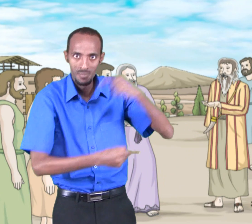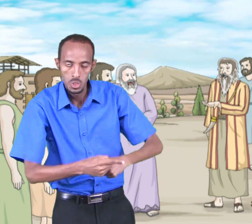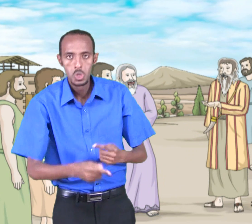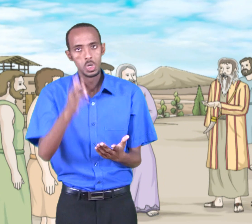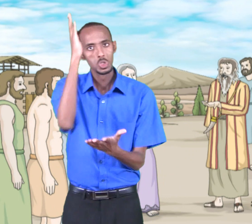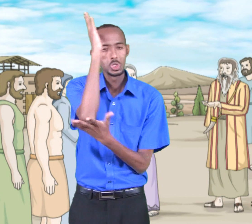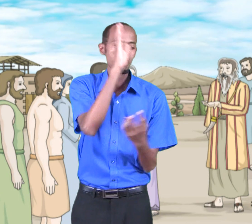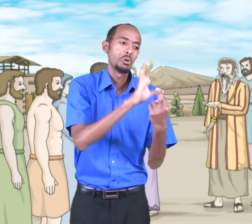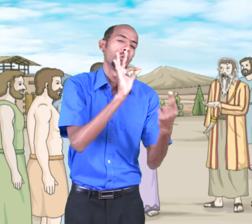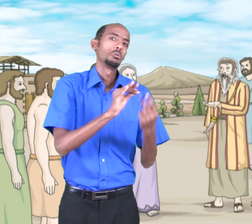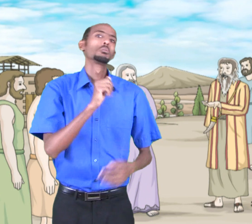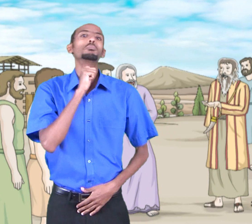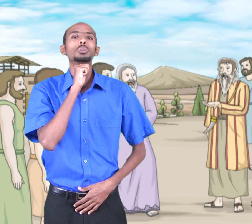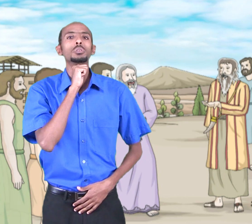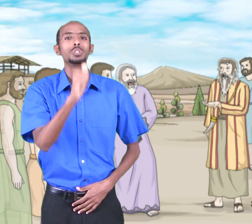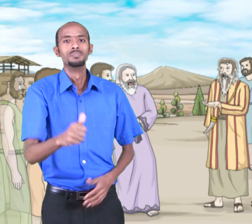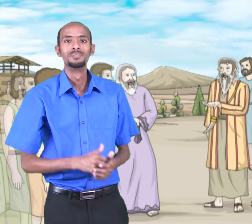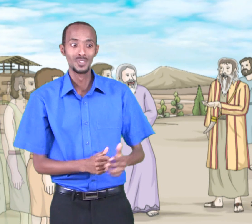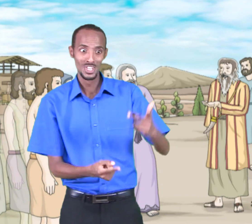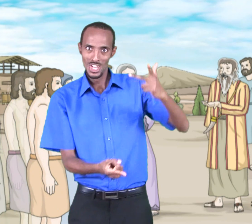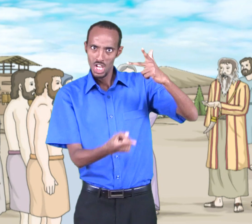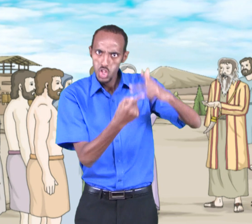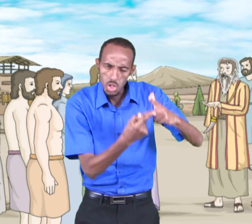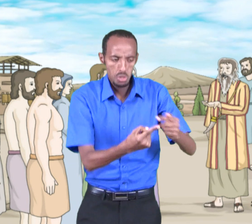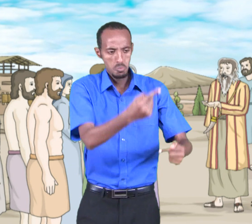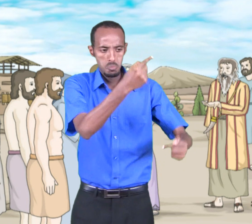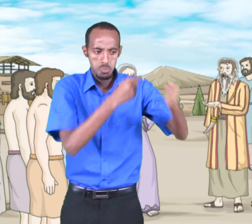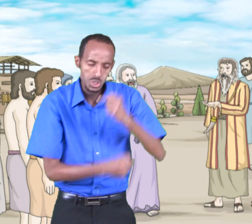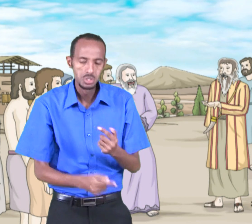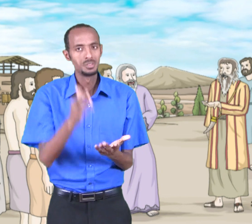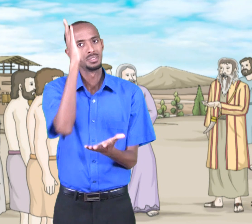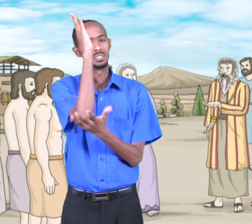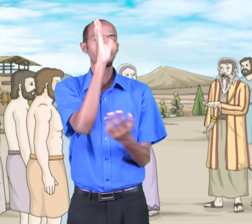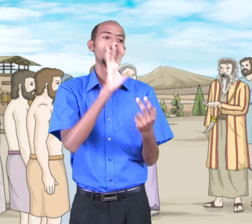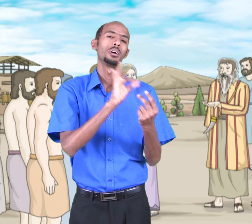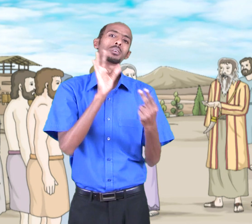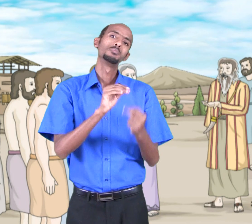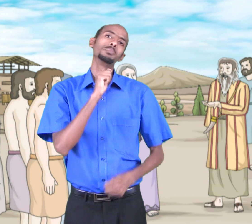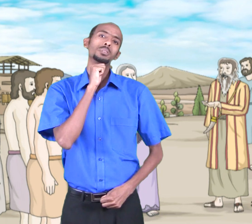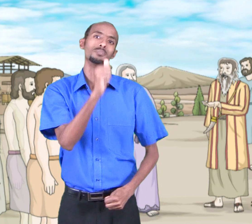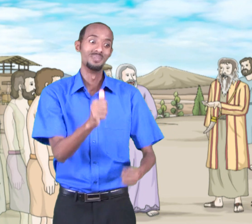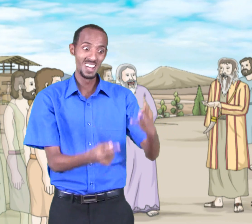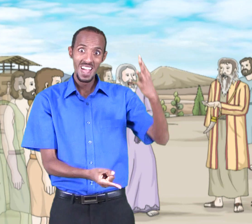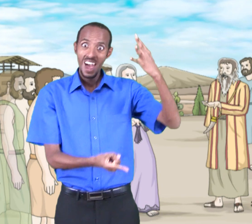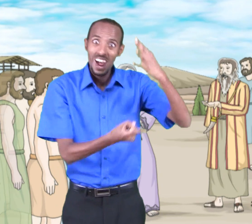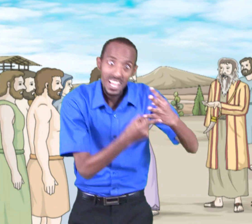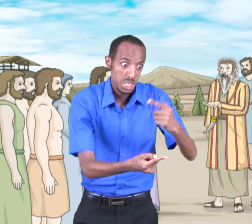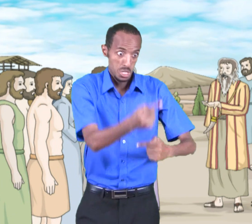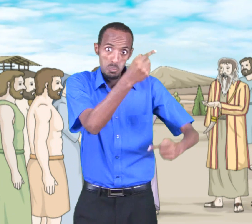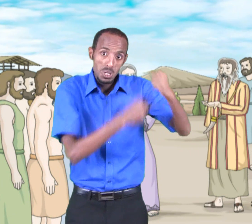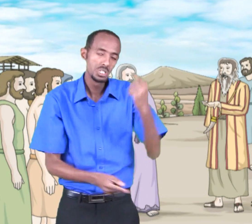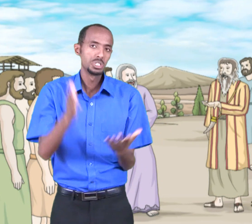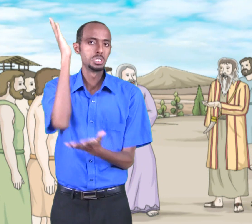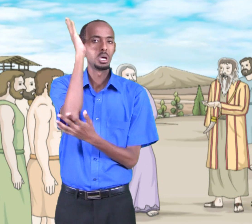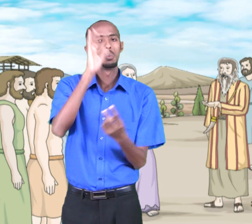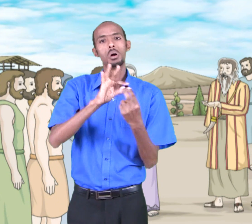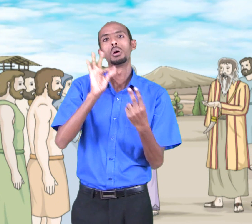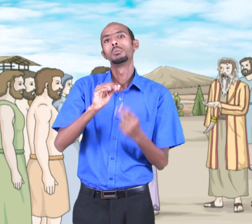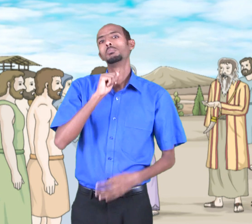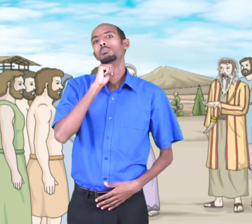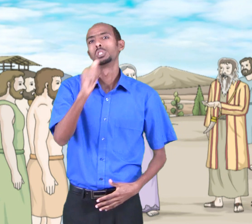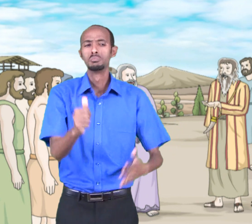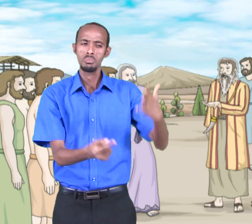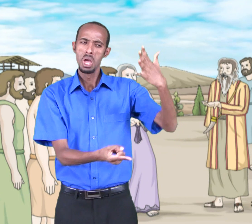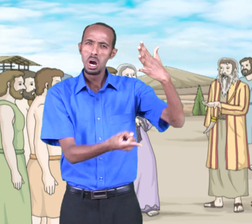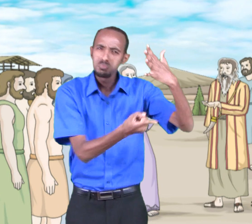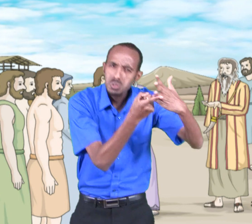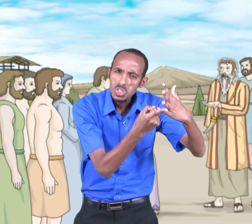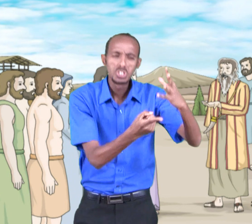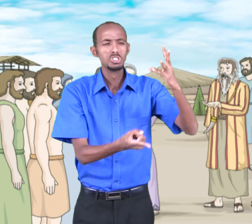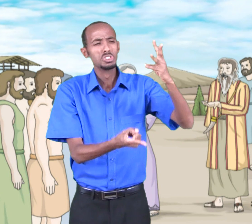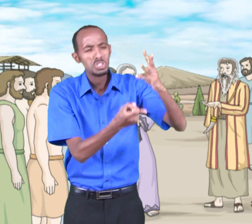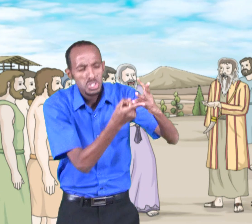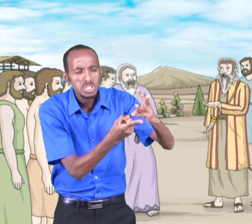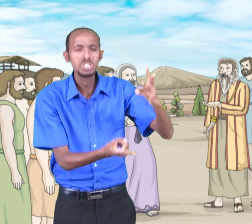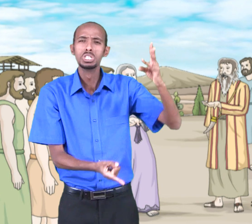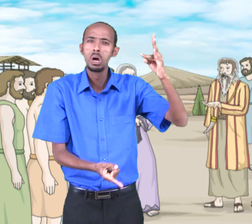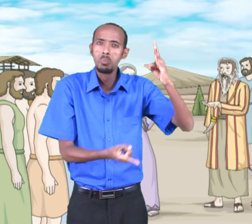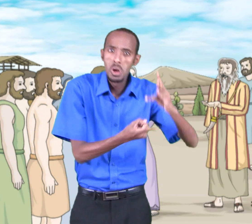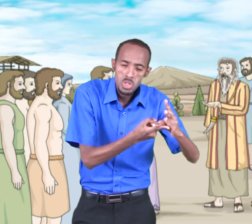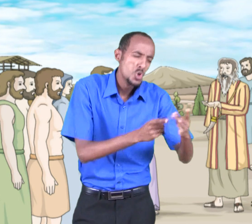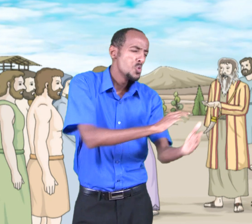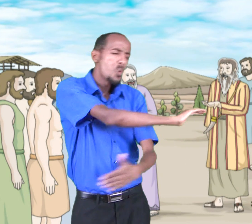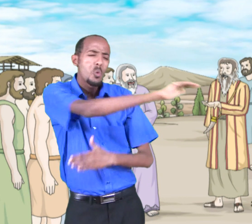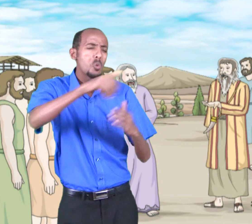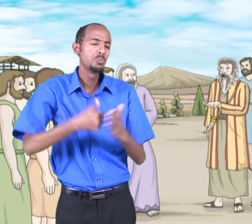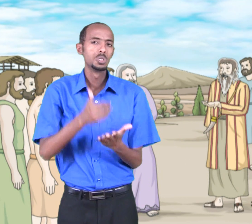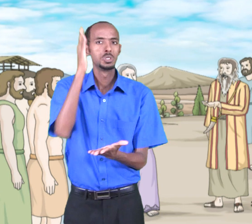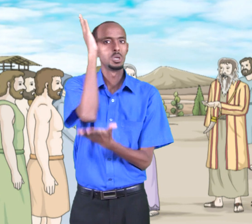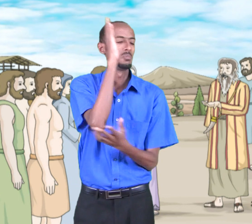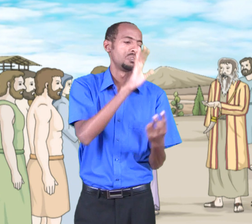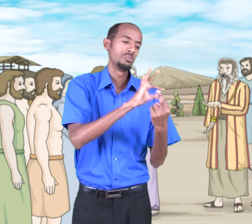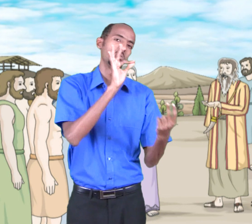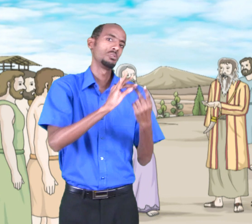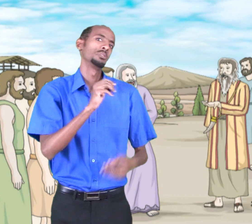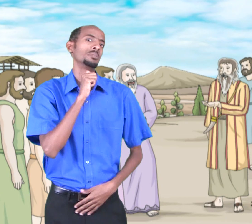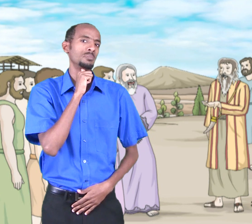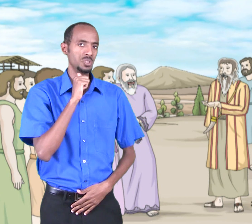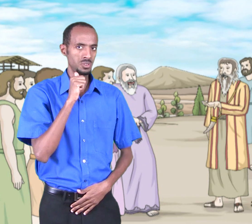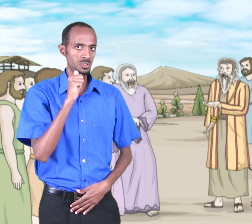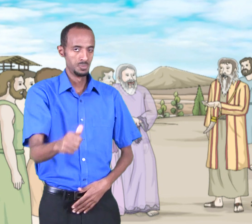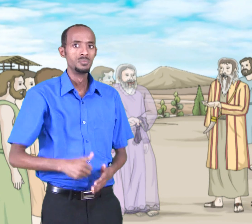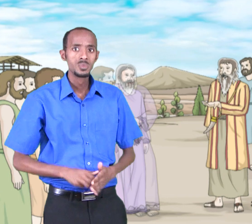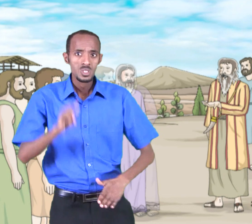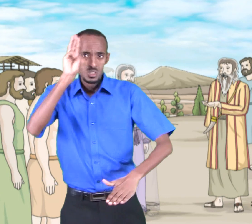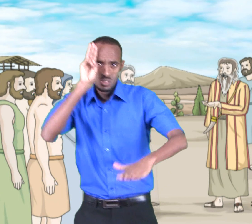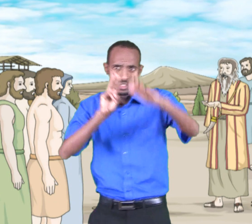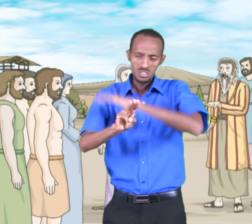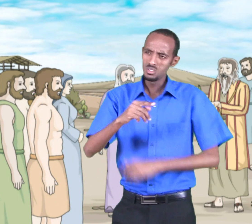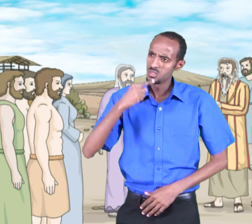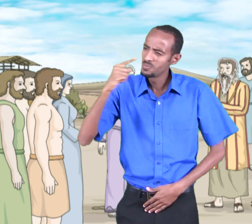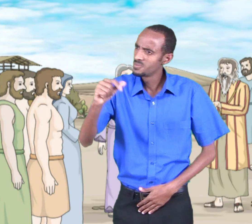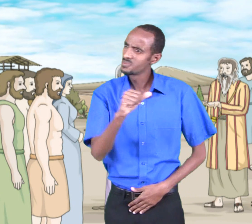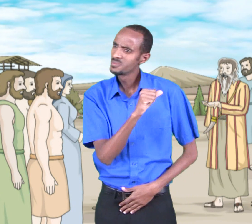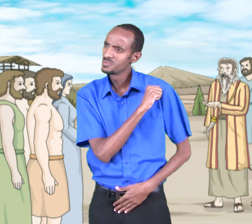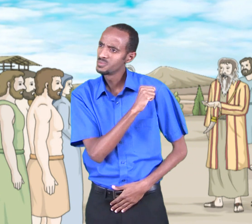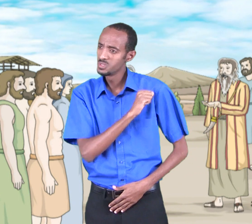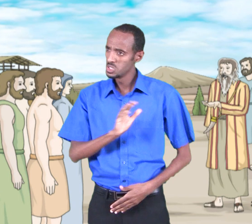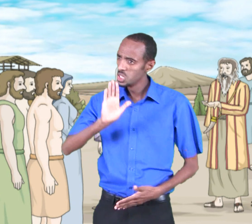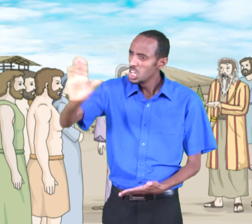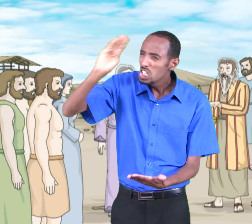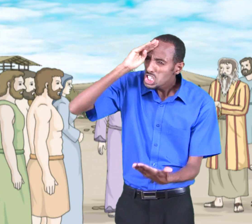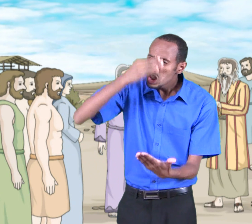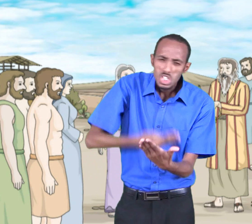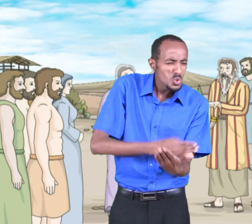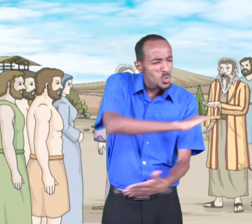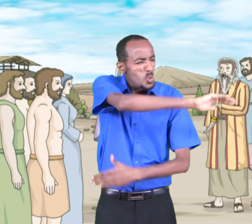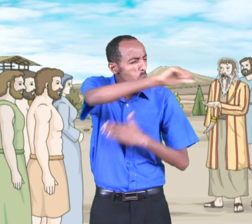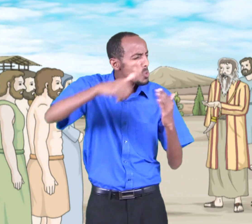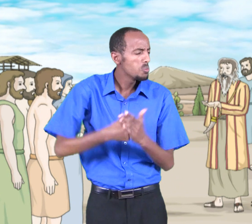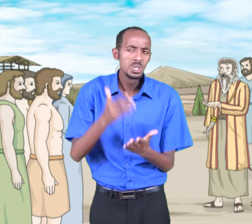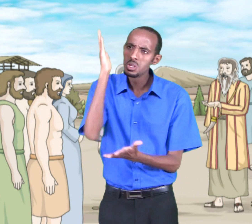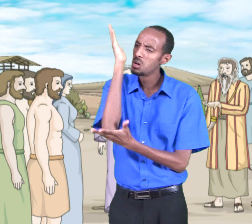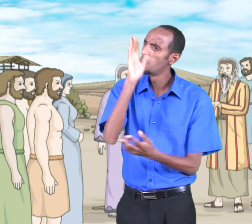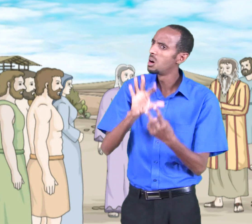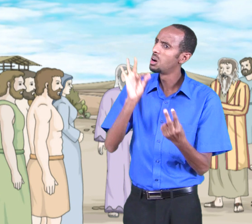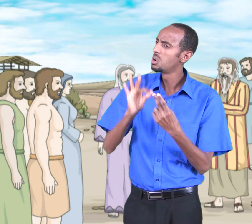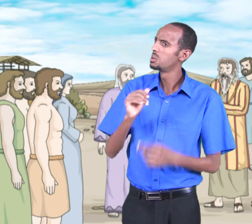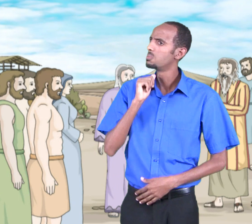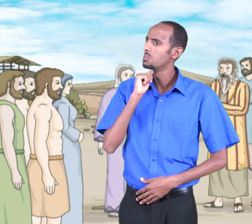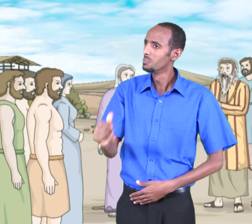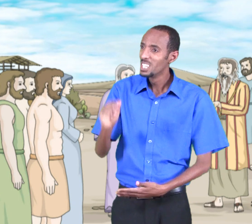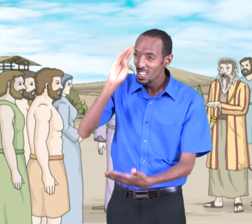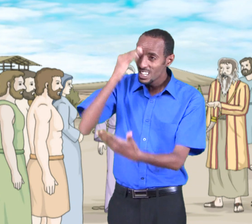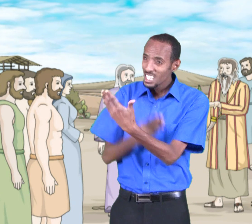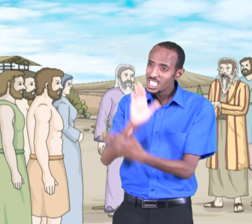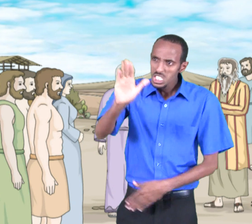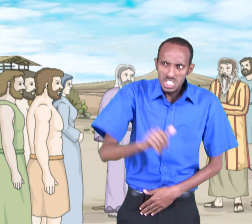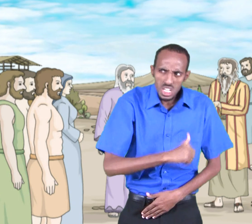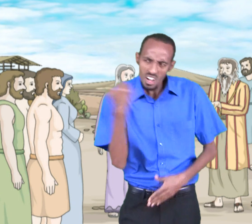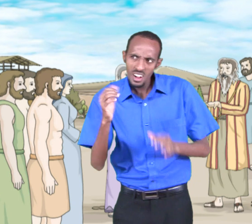Next Jesse presented Shammah, but Samuel said, “The LORD has not chosen this one either.”